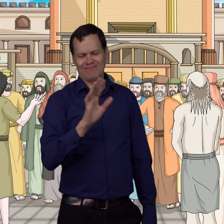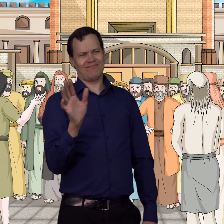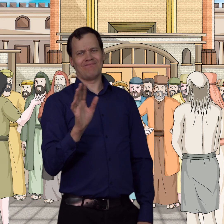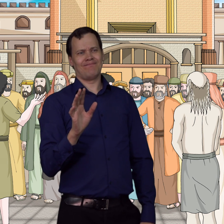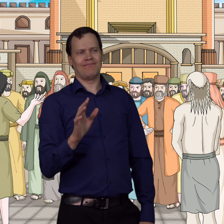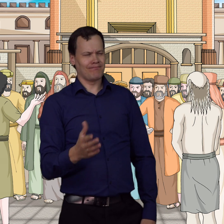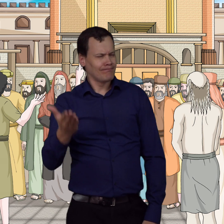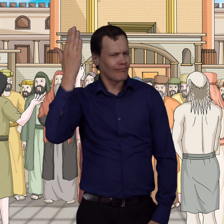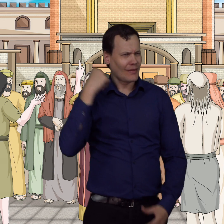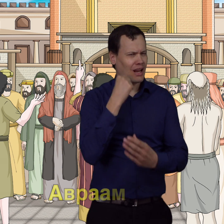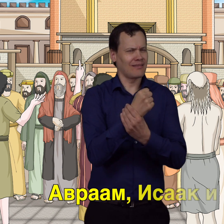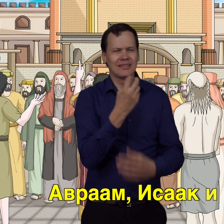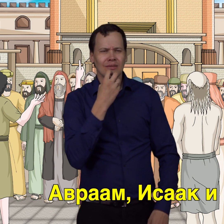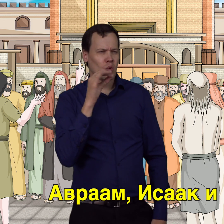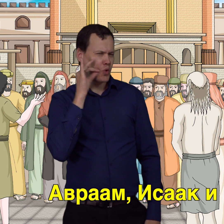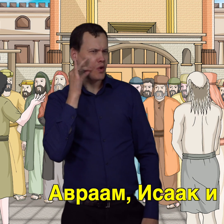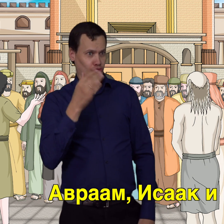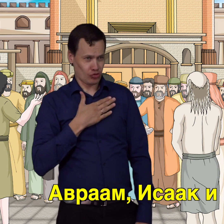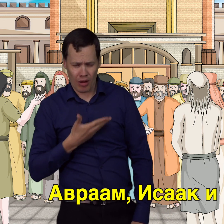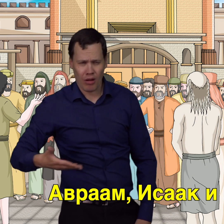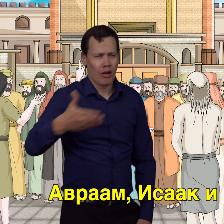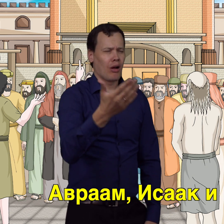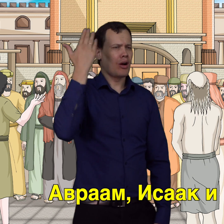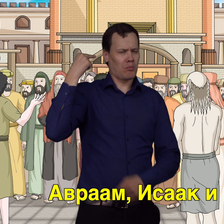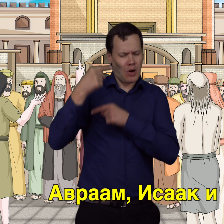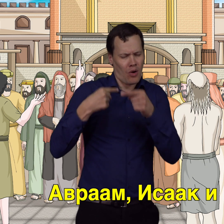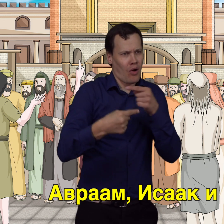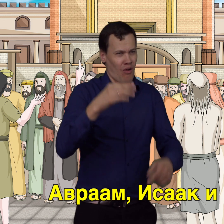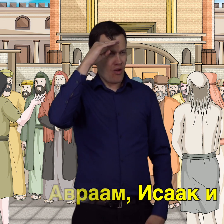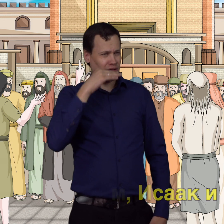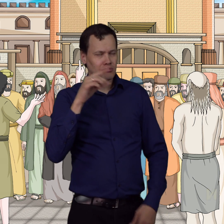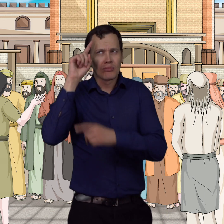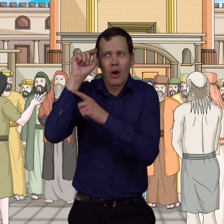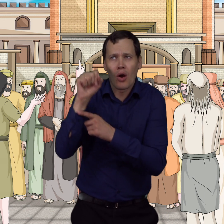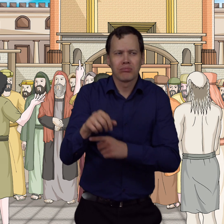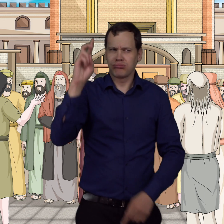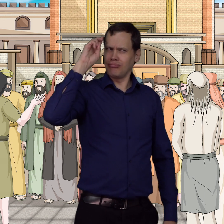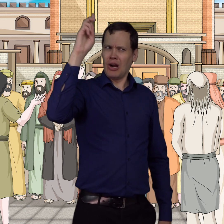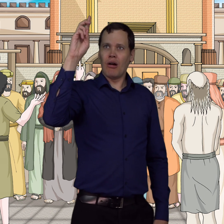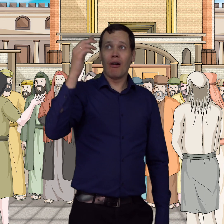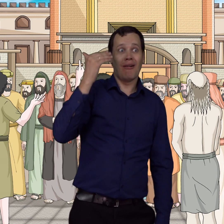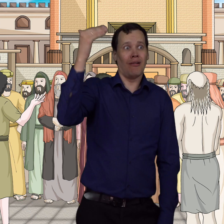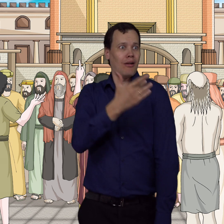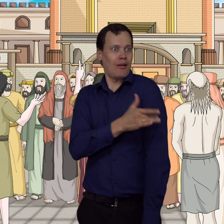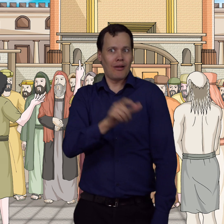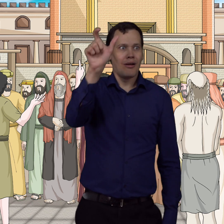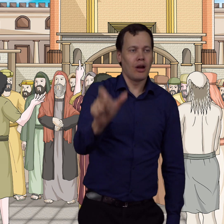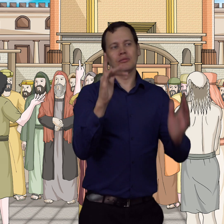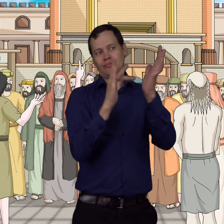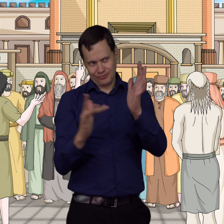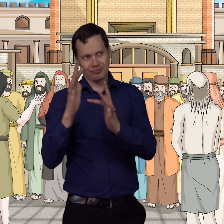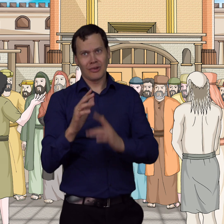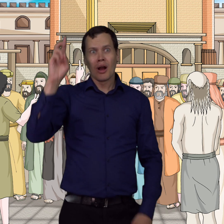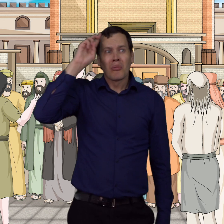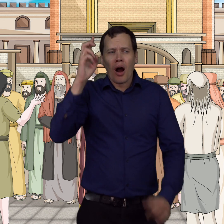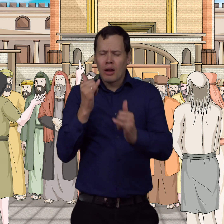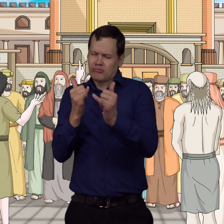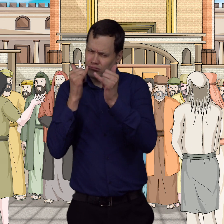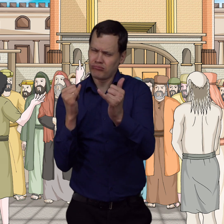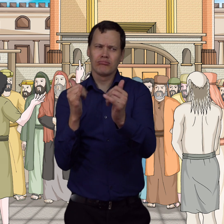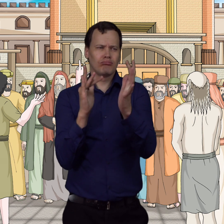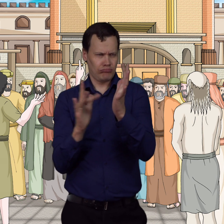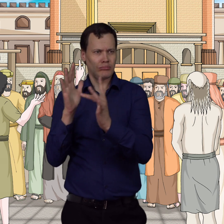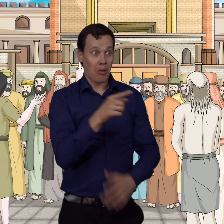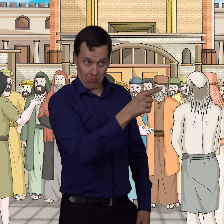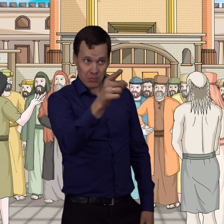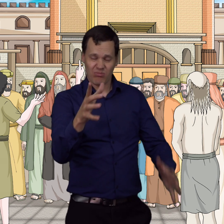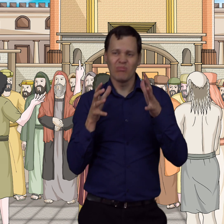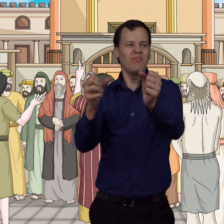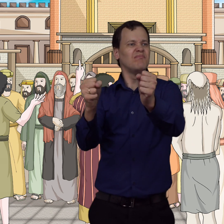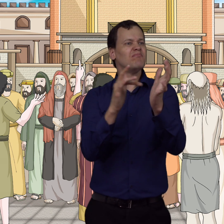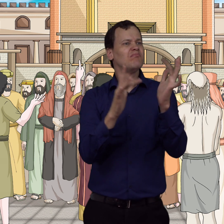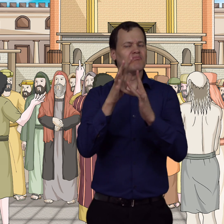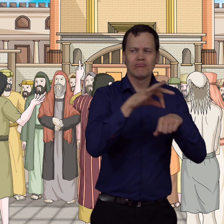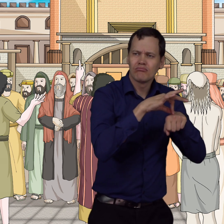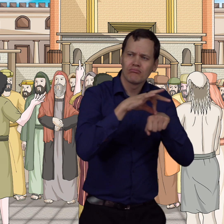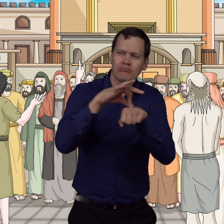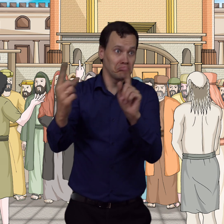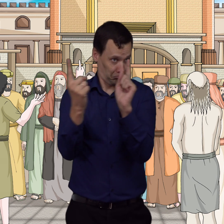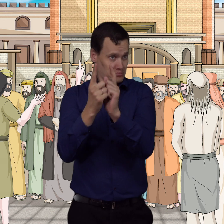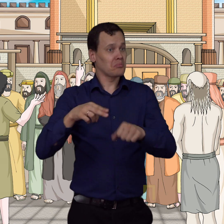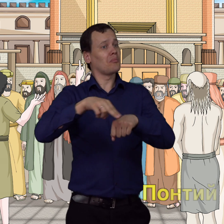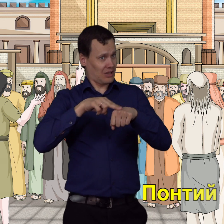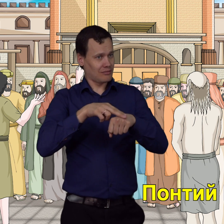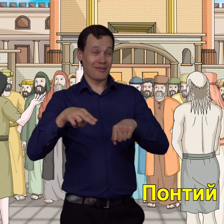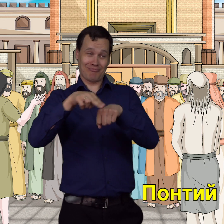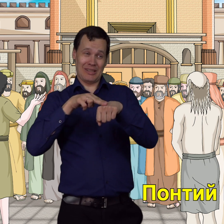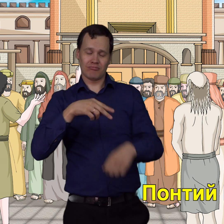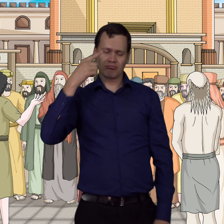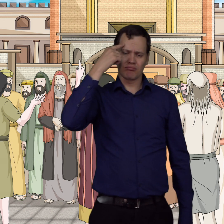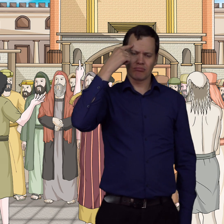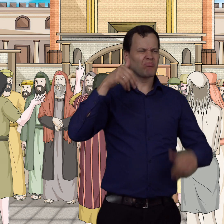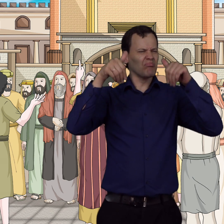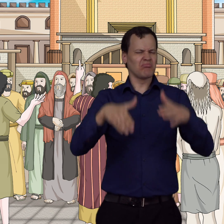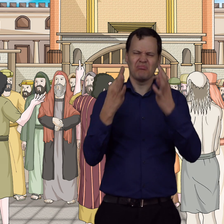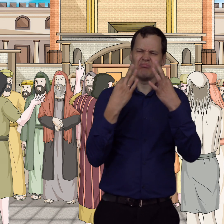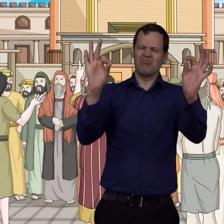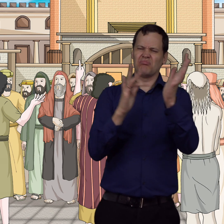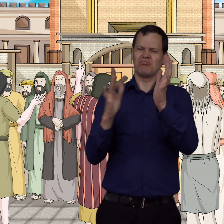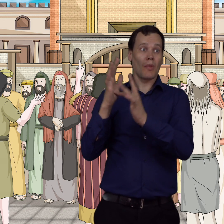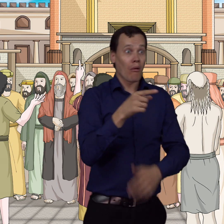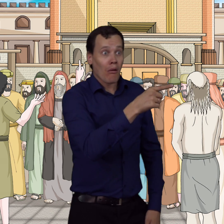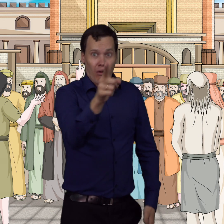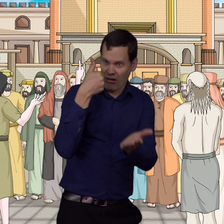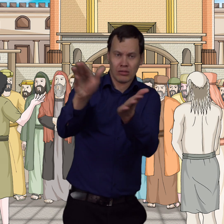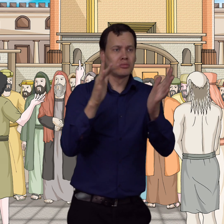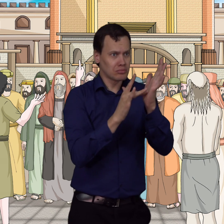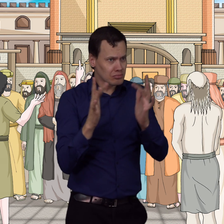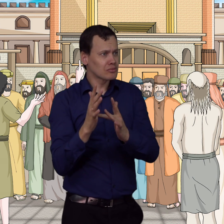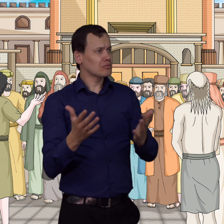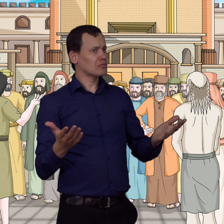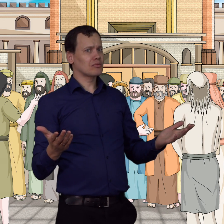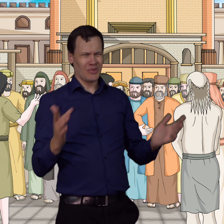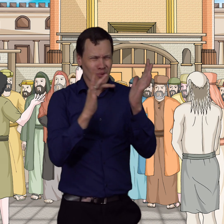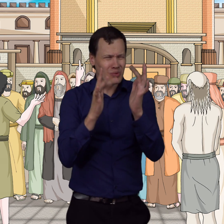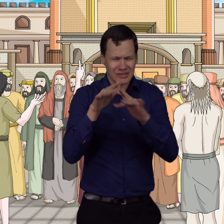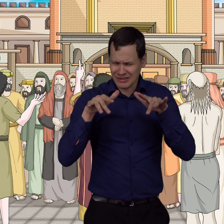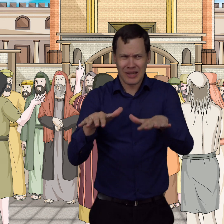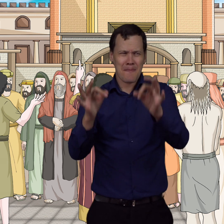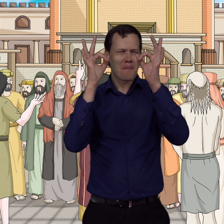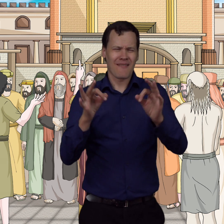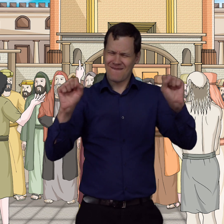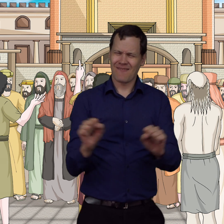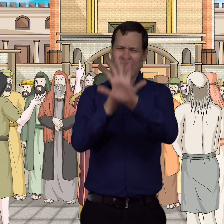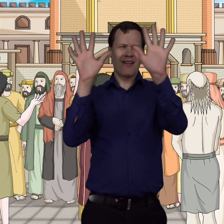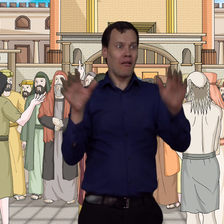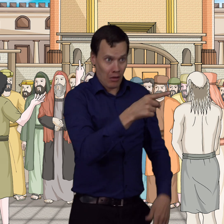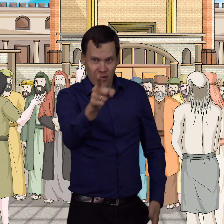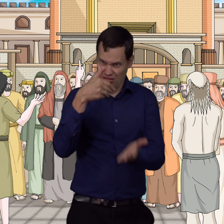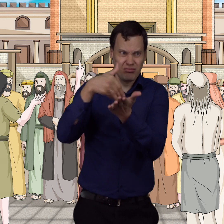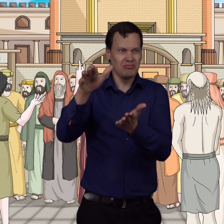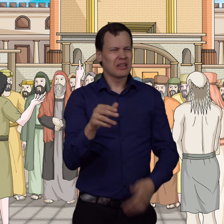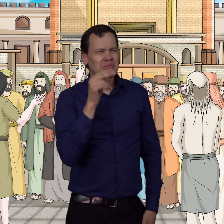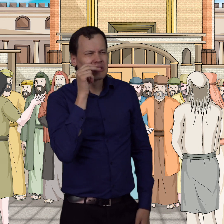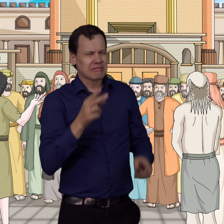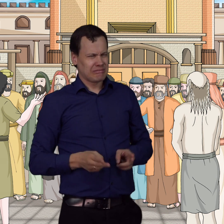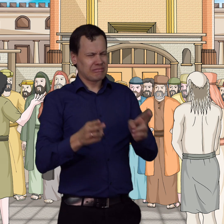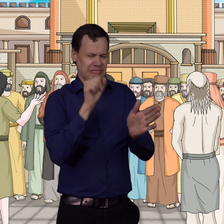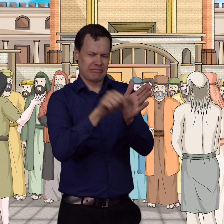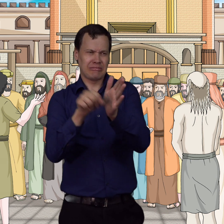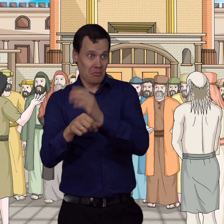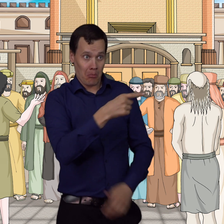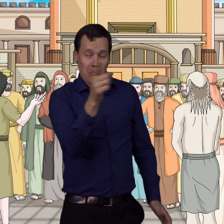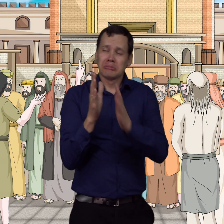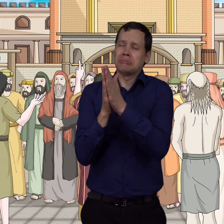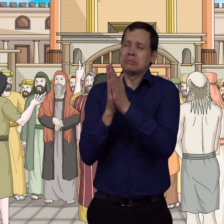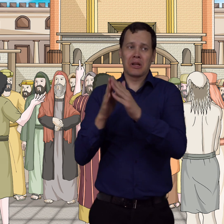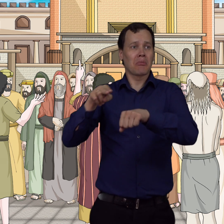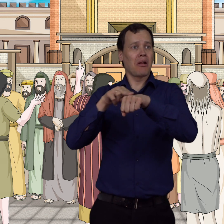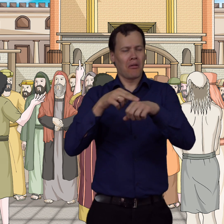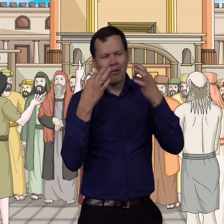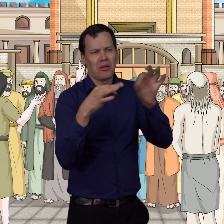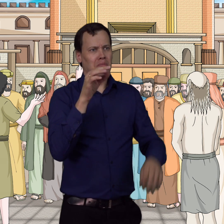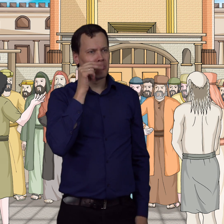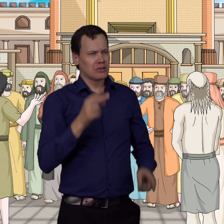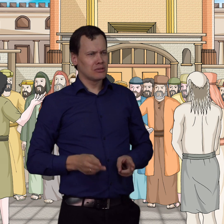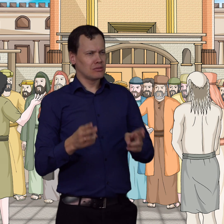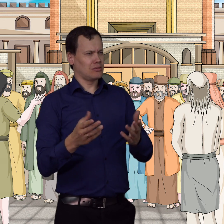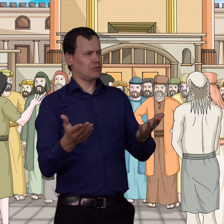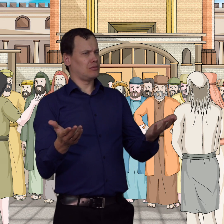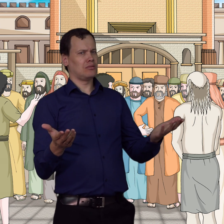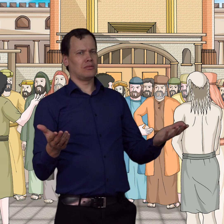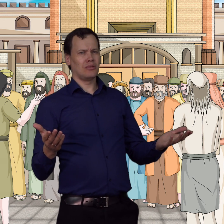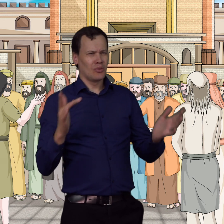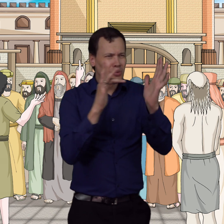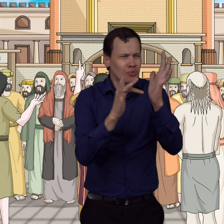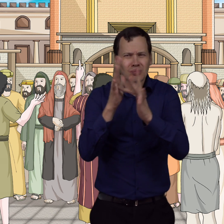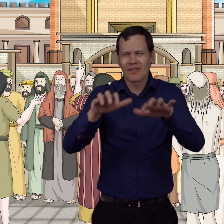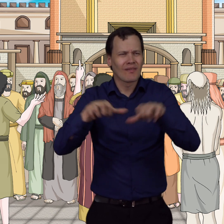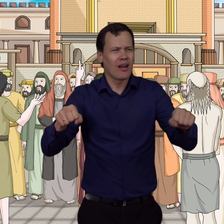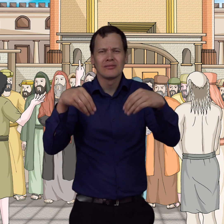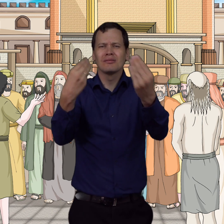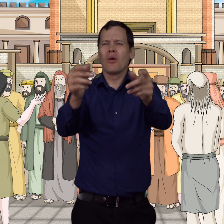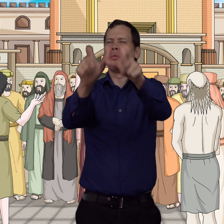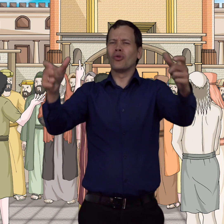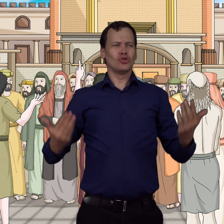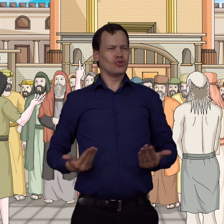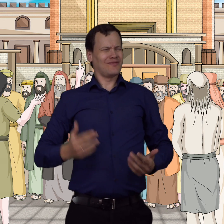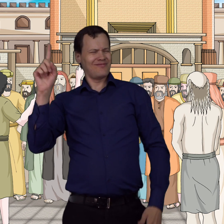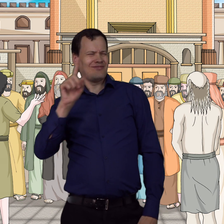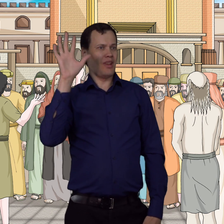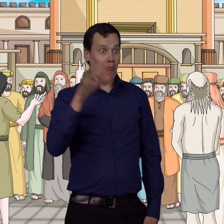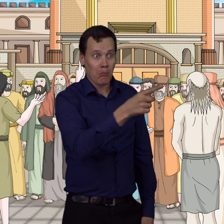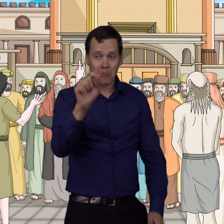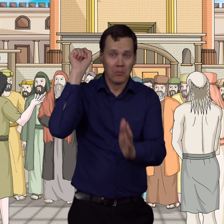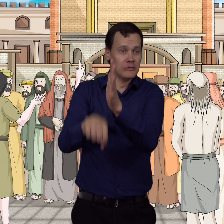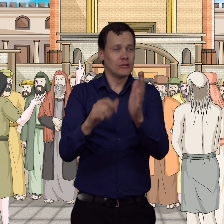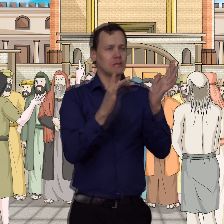The God of Abraham, Isaac, and Jacob, the God of our fathers, has glorified His servant Jesus. You handed Him over and rejected Him before Pilate, even though he had decided to release Him. You rejected the Holy and Righteous One and asked that a murderer be released to you.